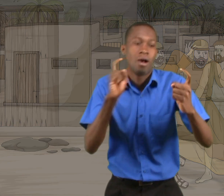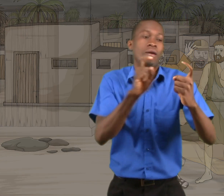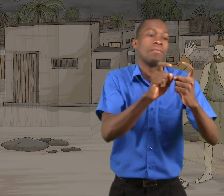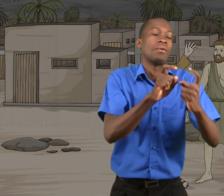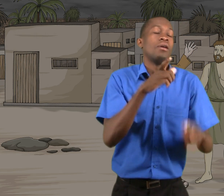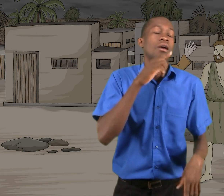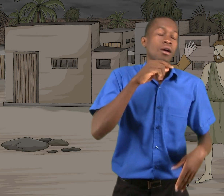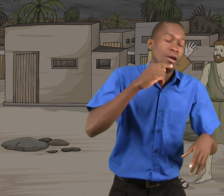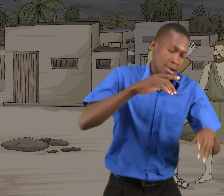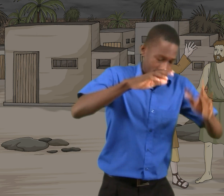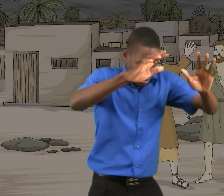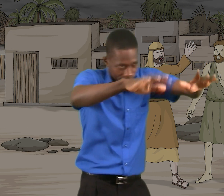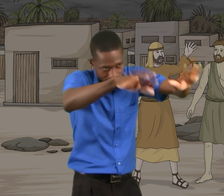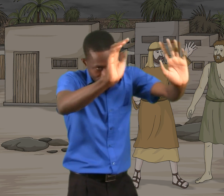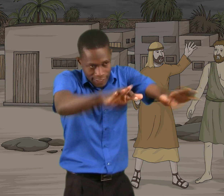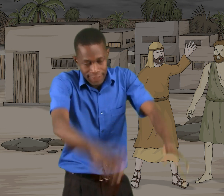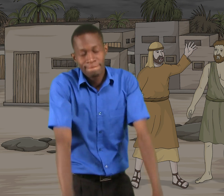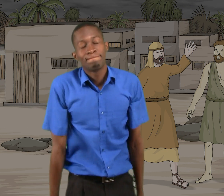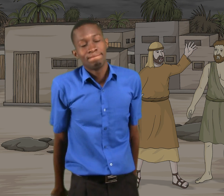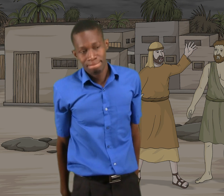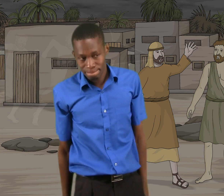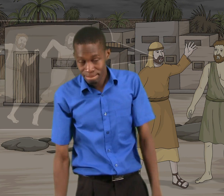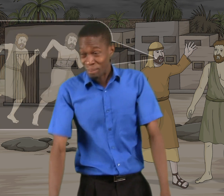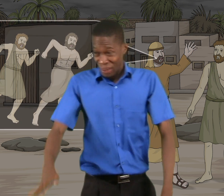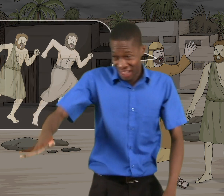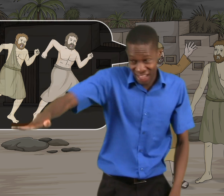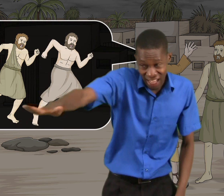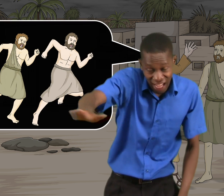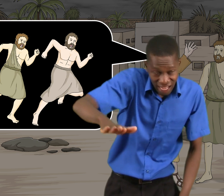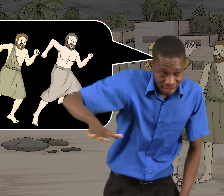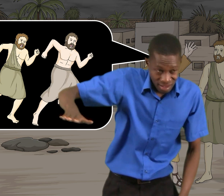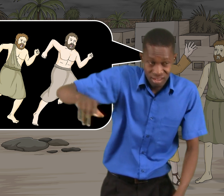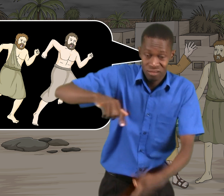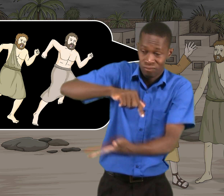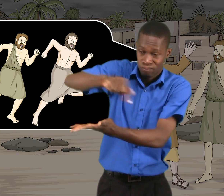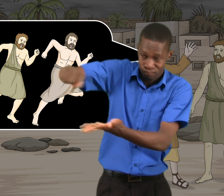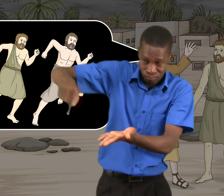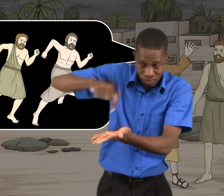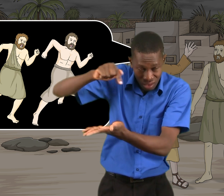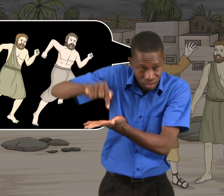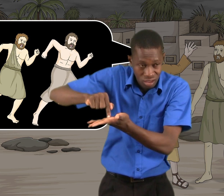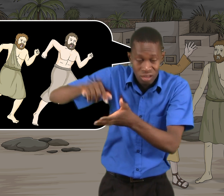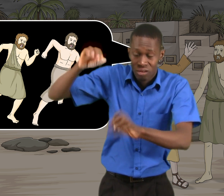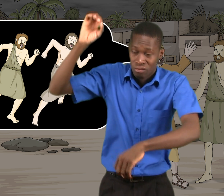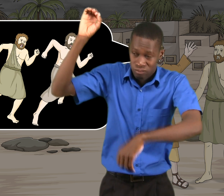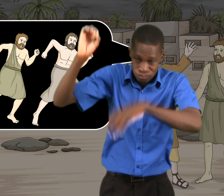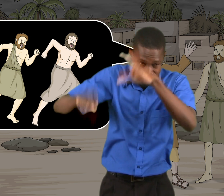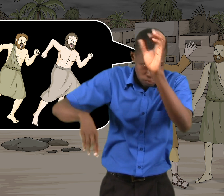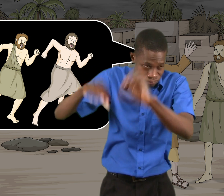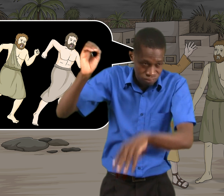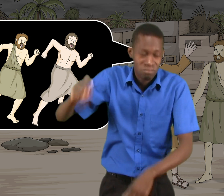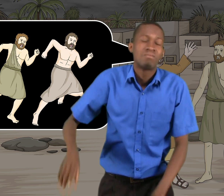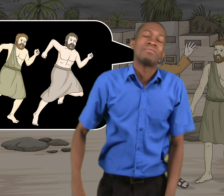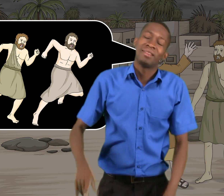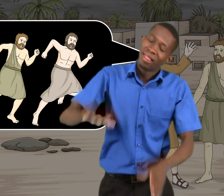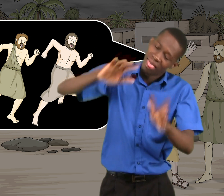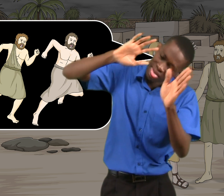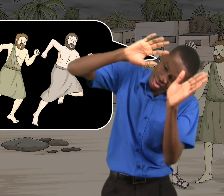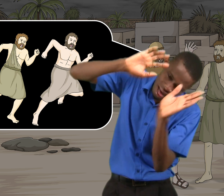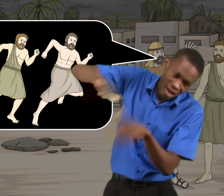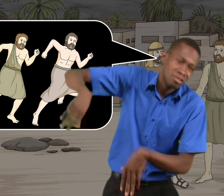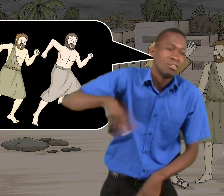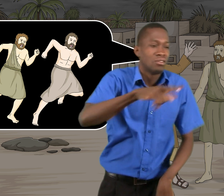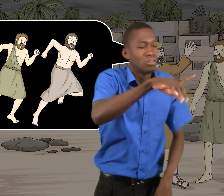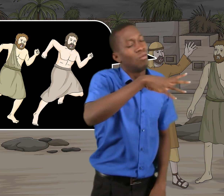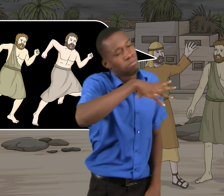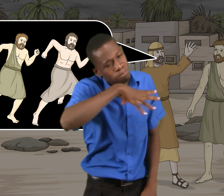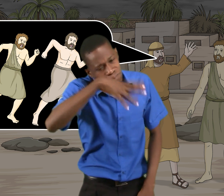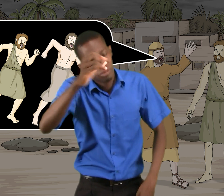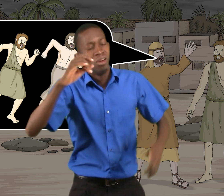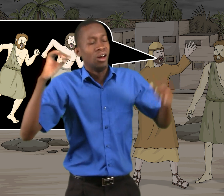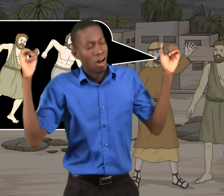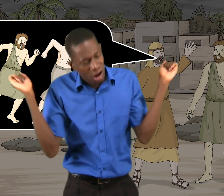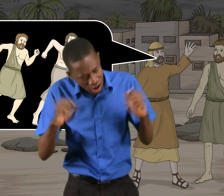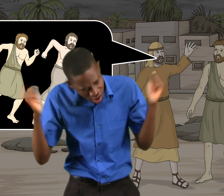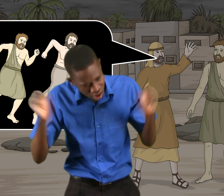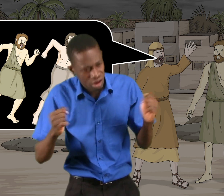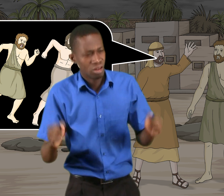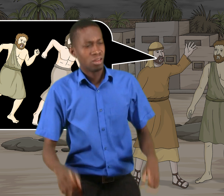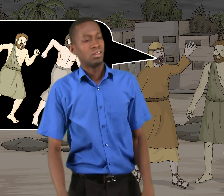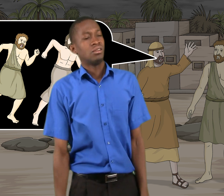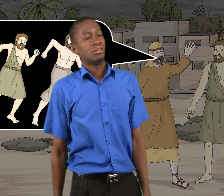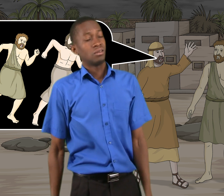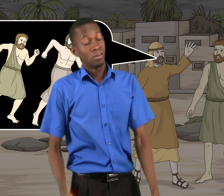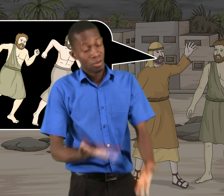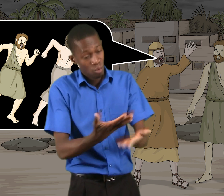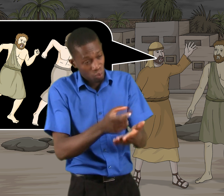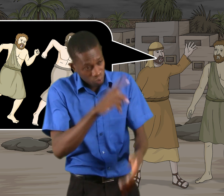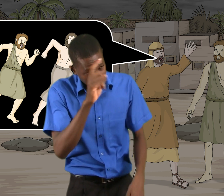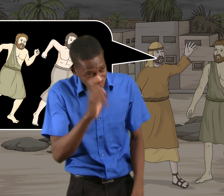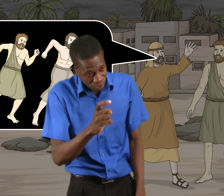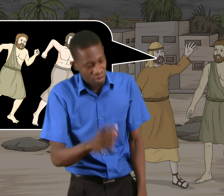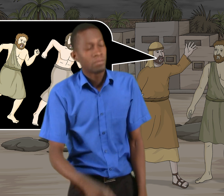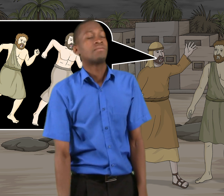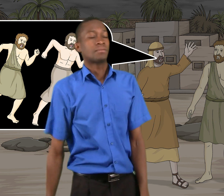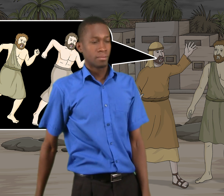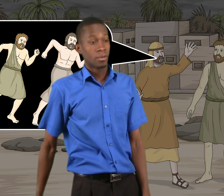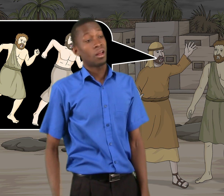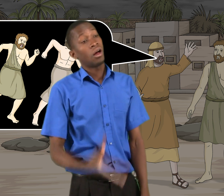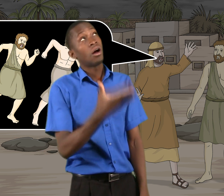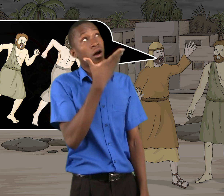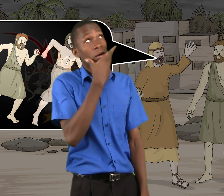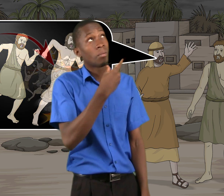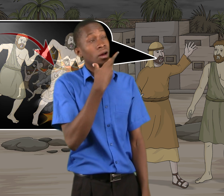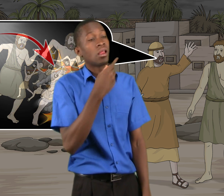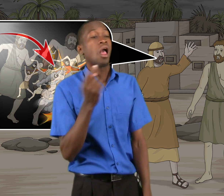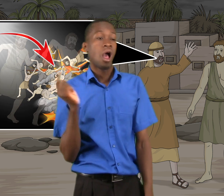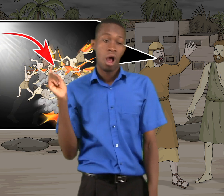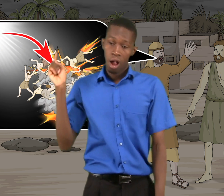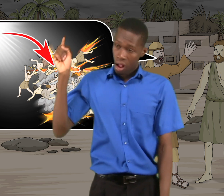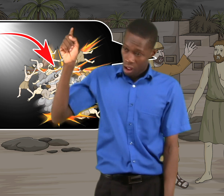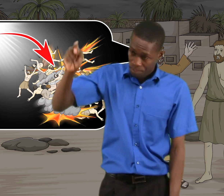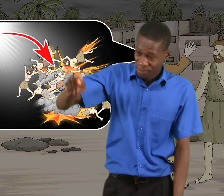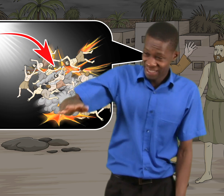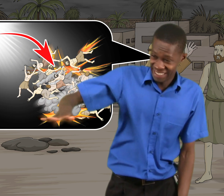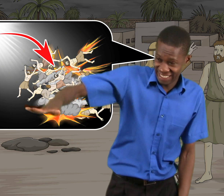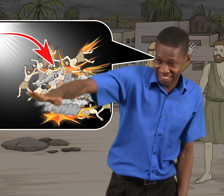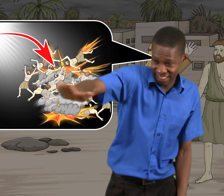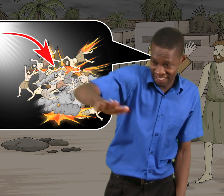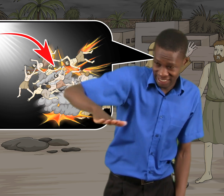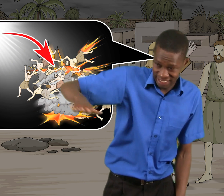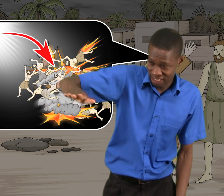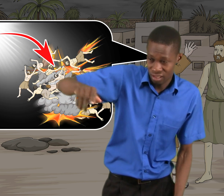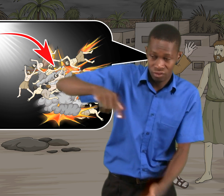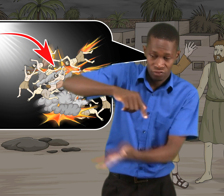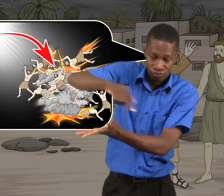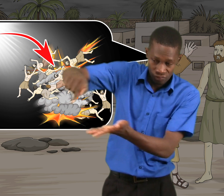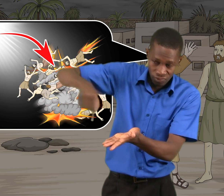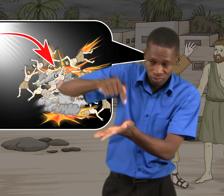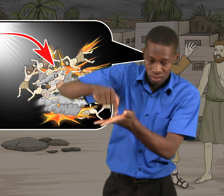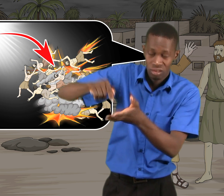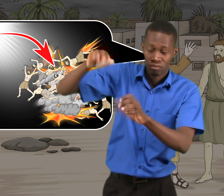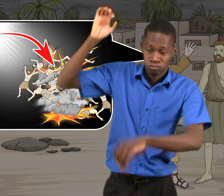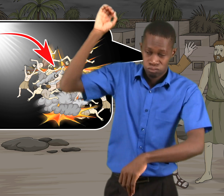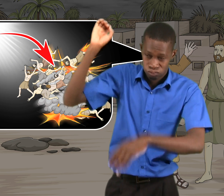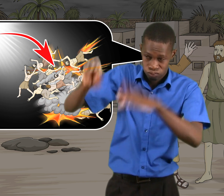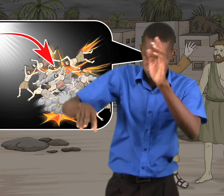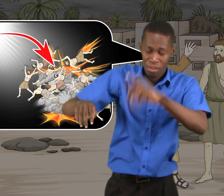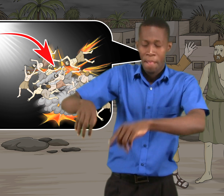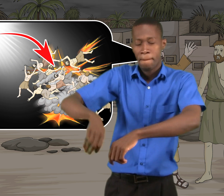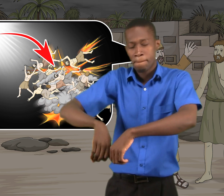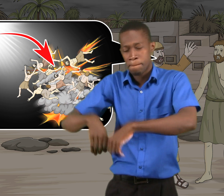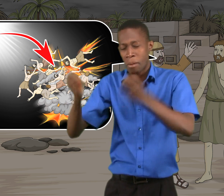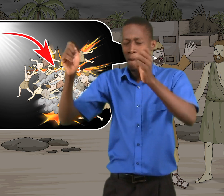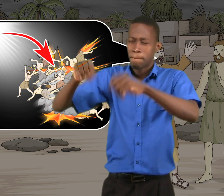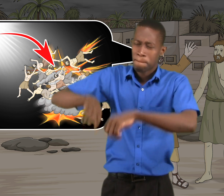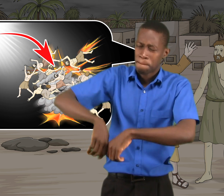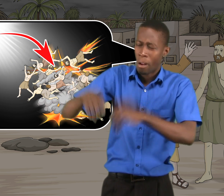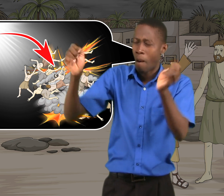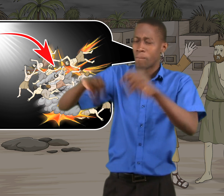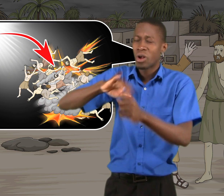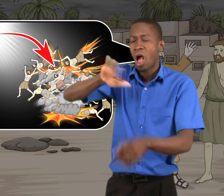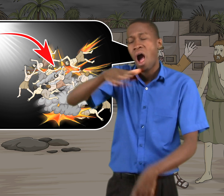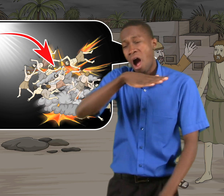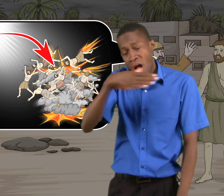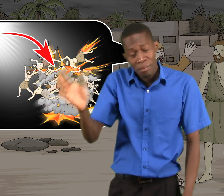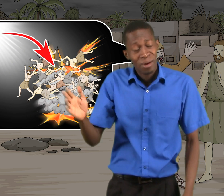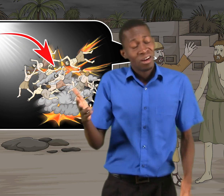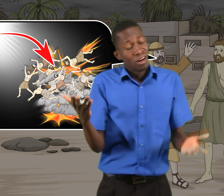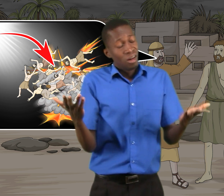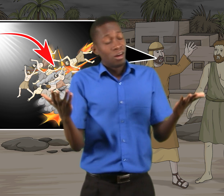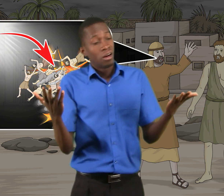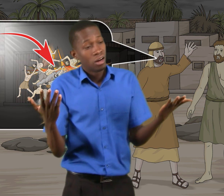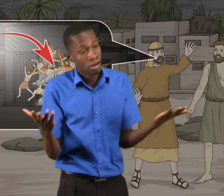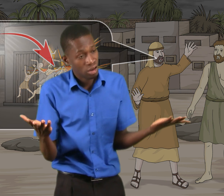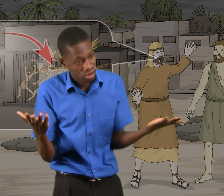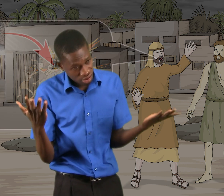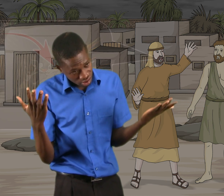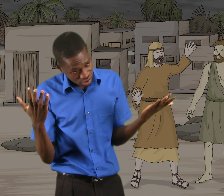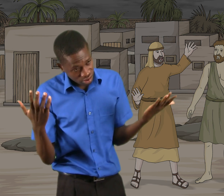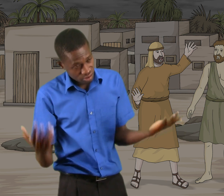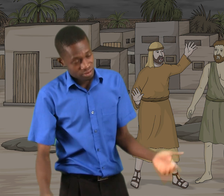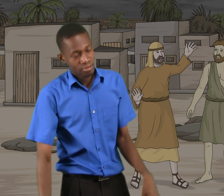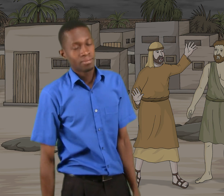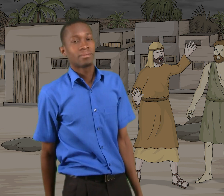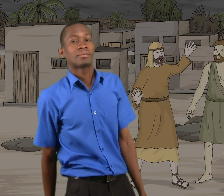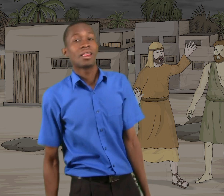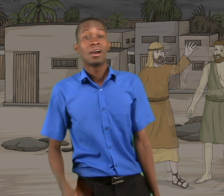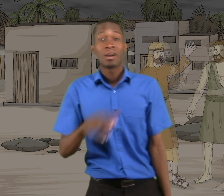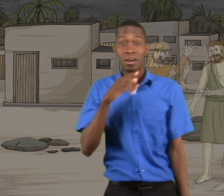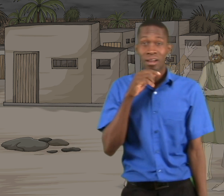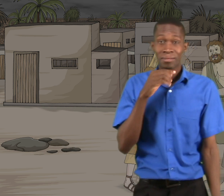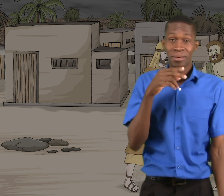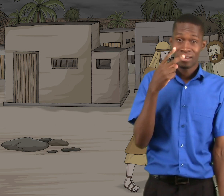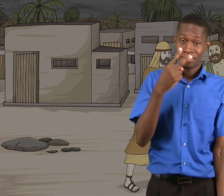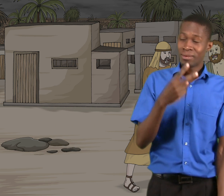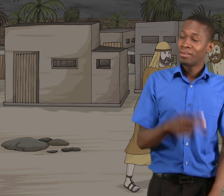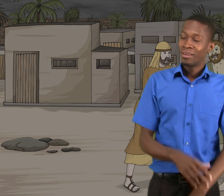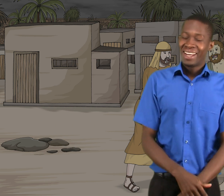“Get up,” he said. “Get out of this place, for the LORD is about to destroy the city!”